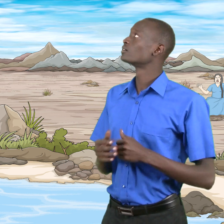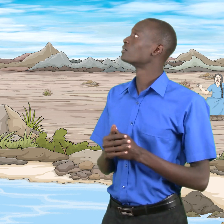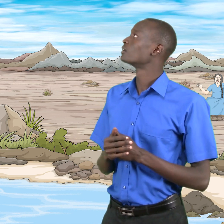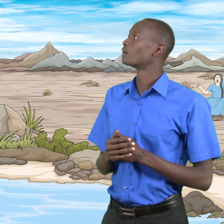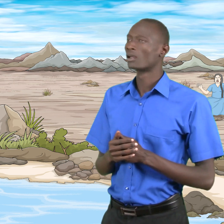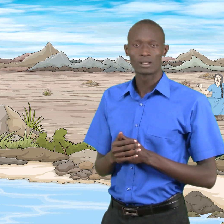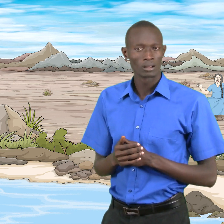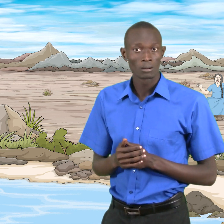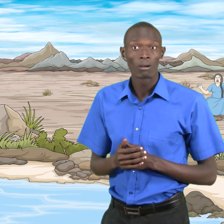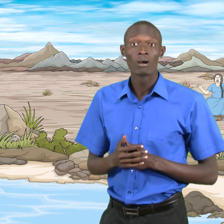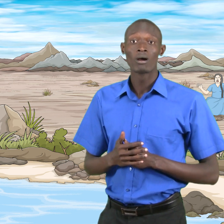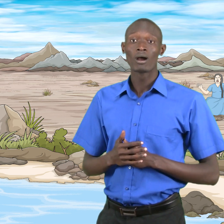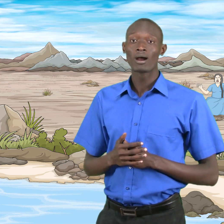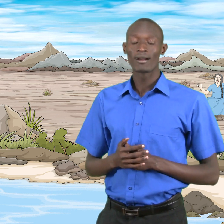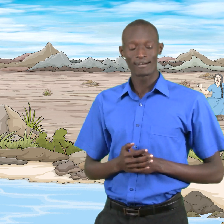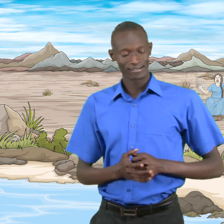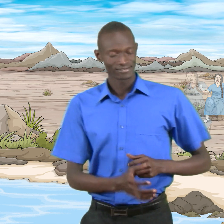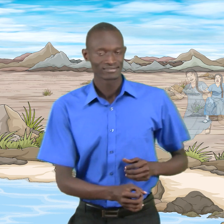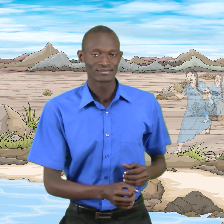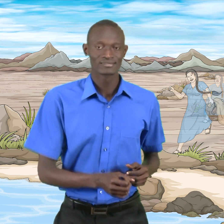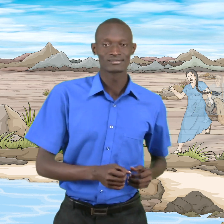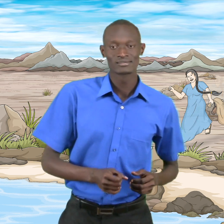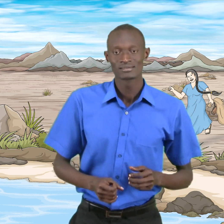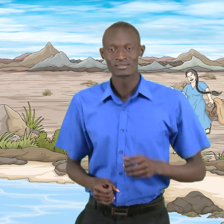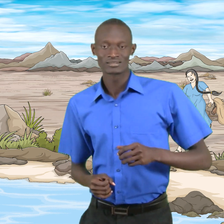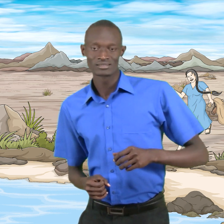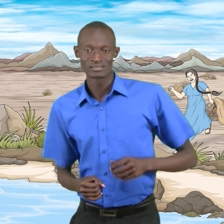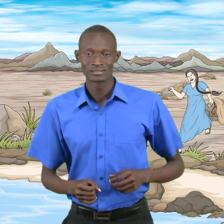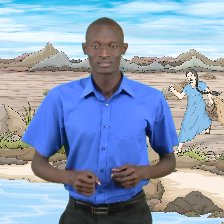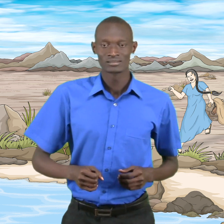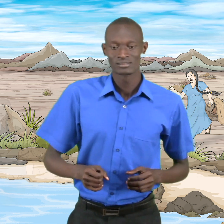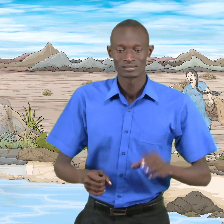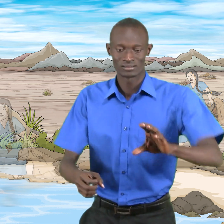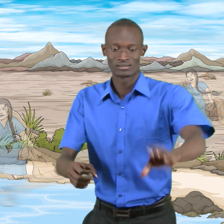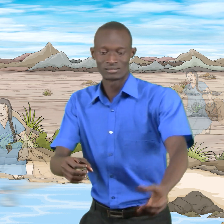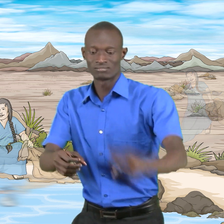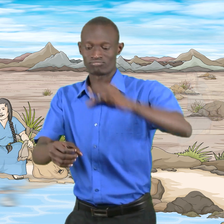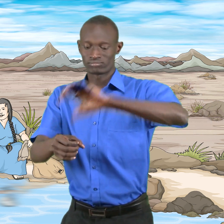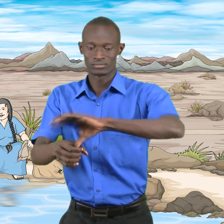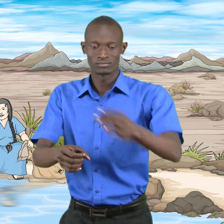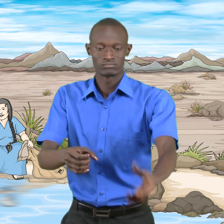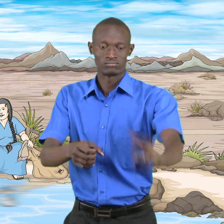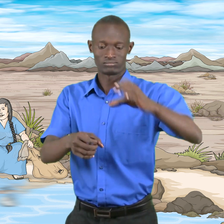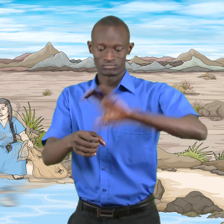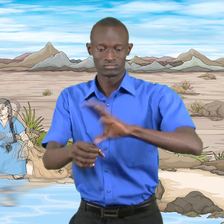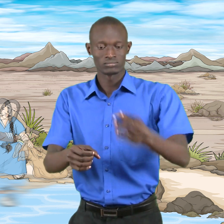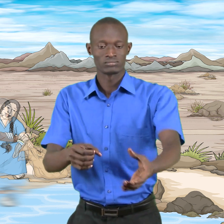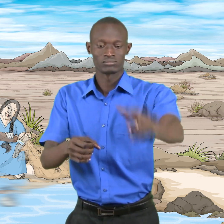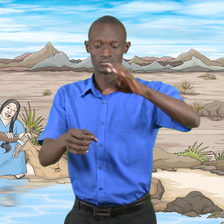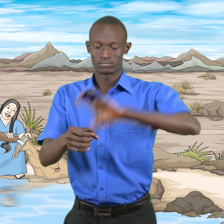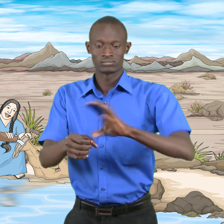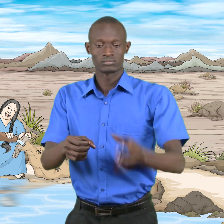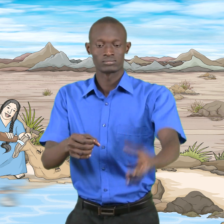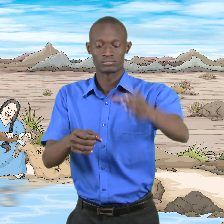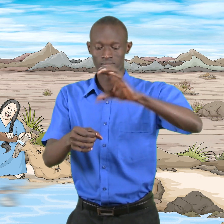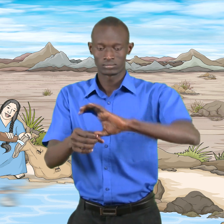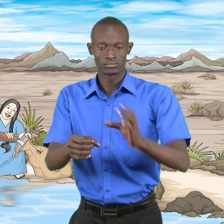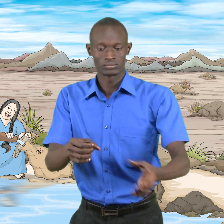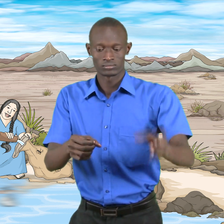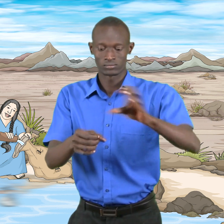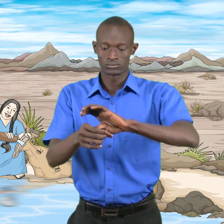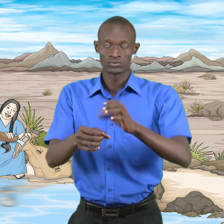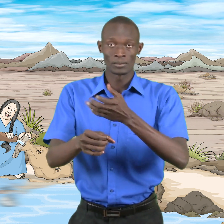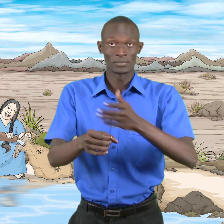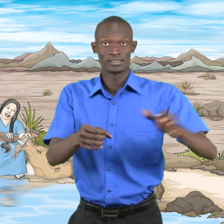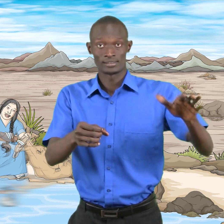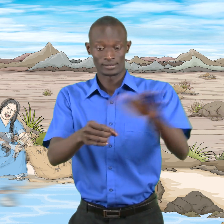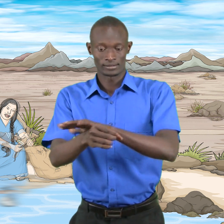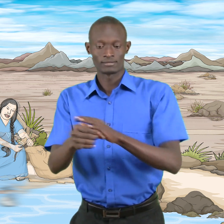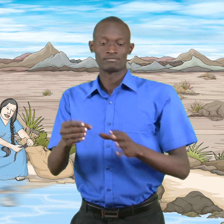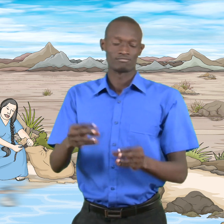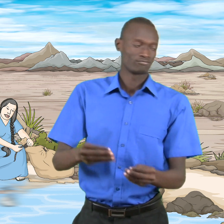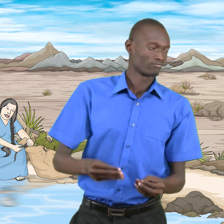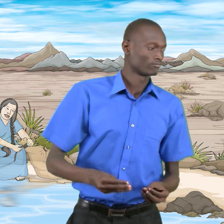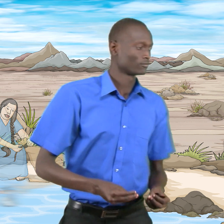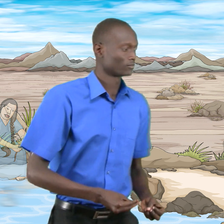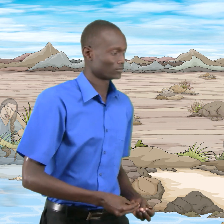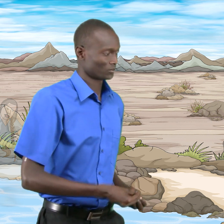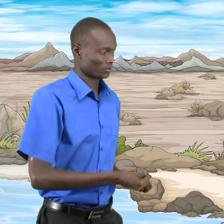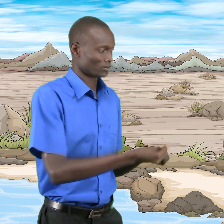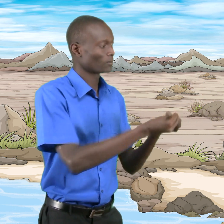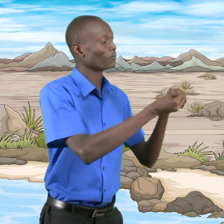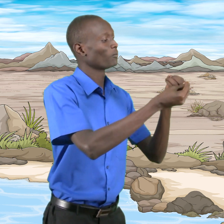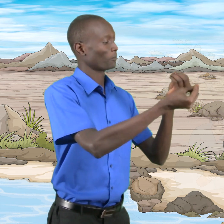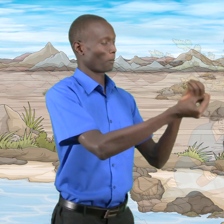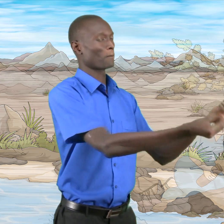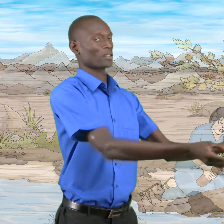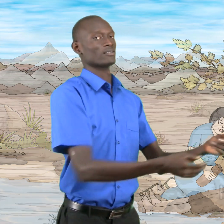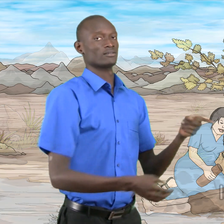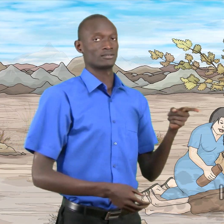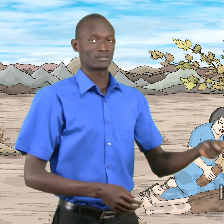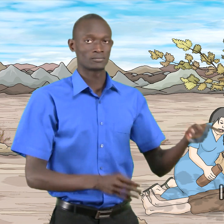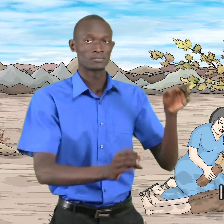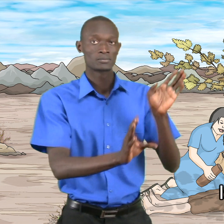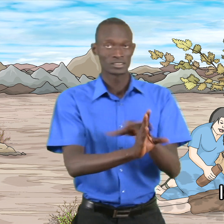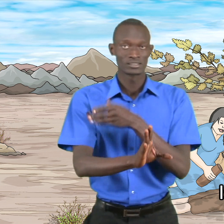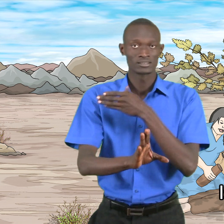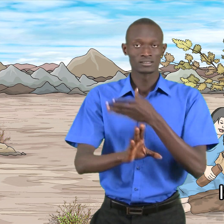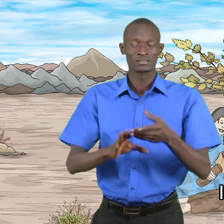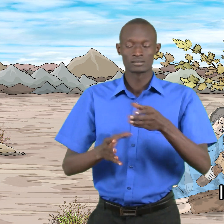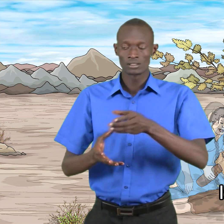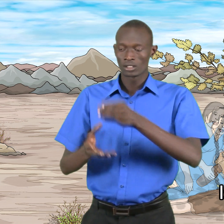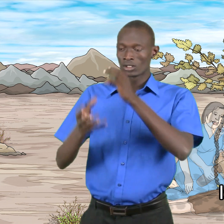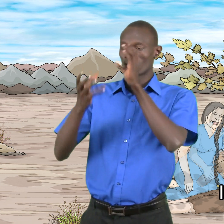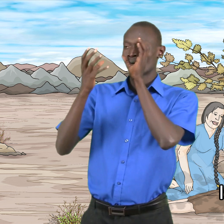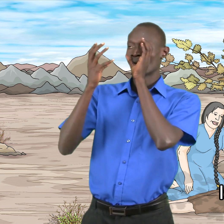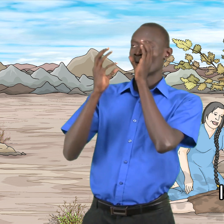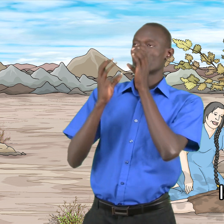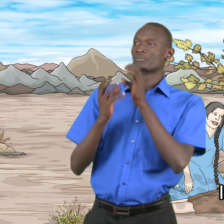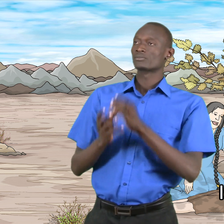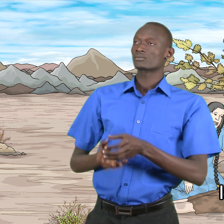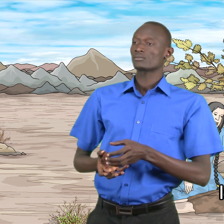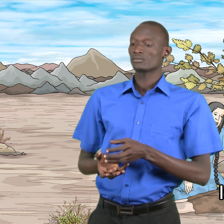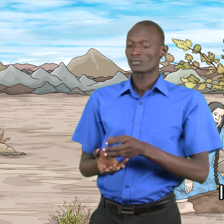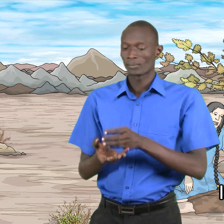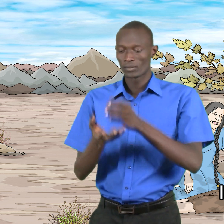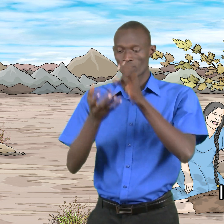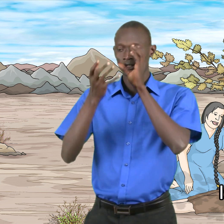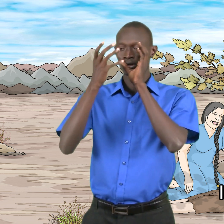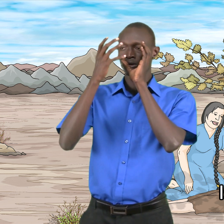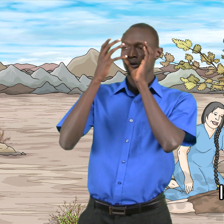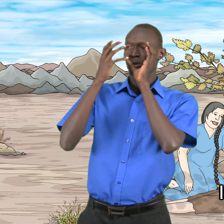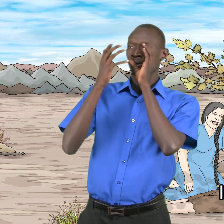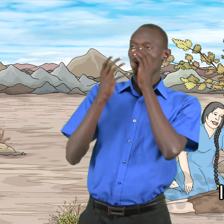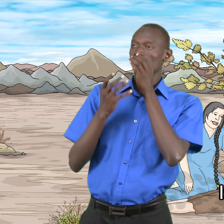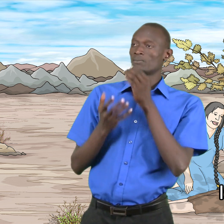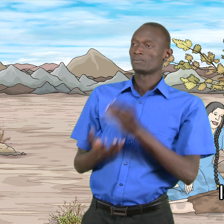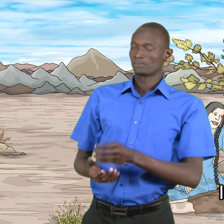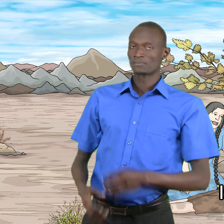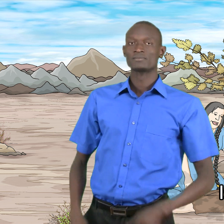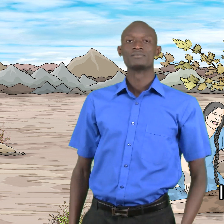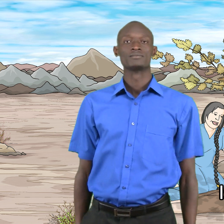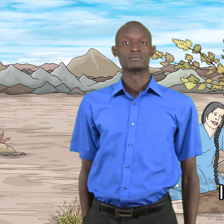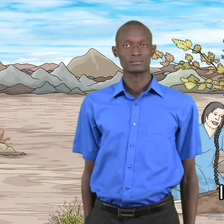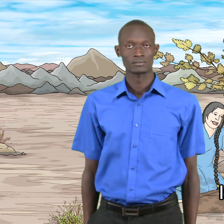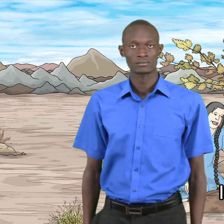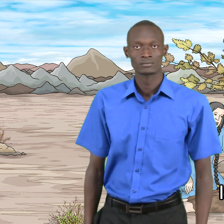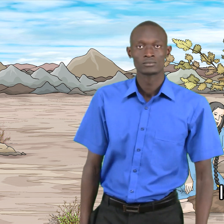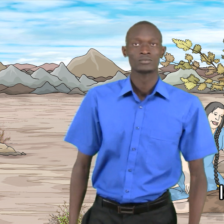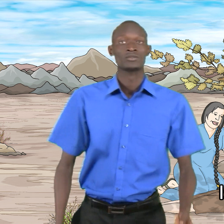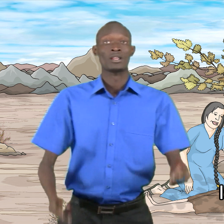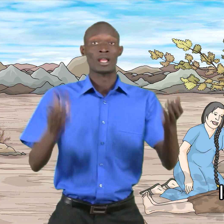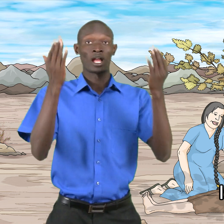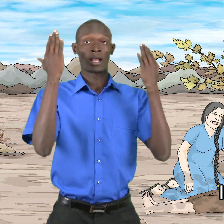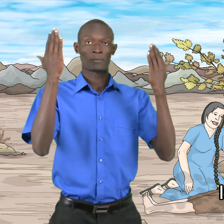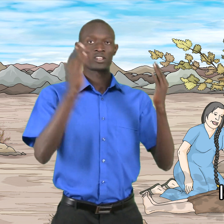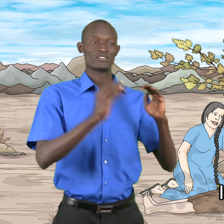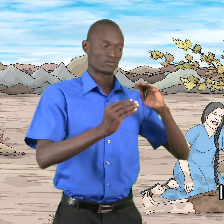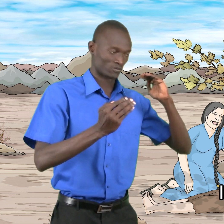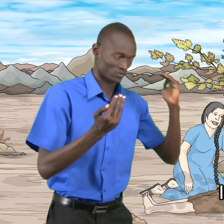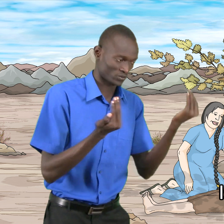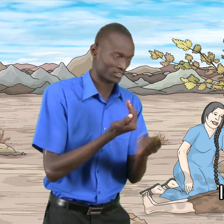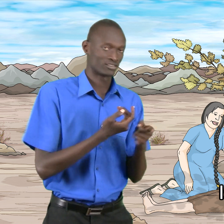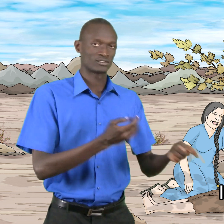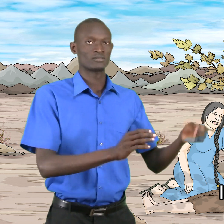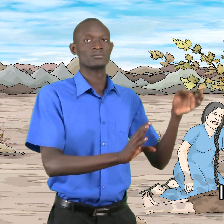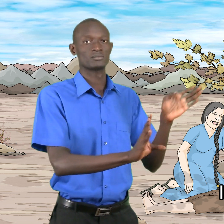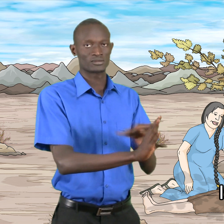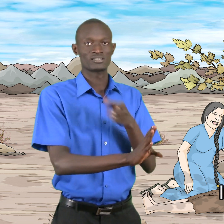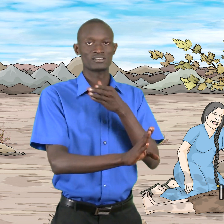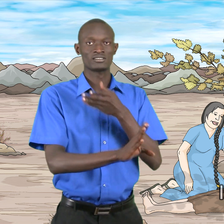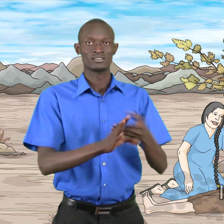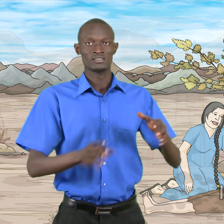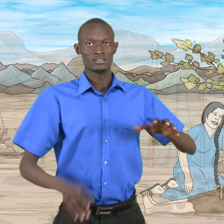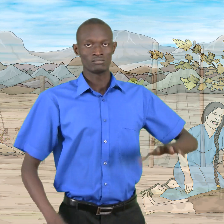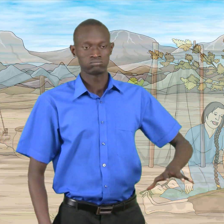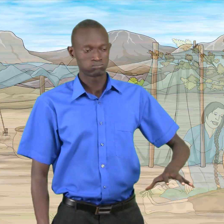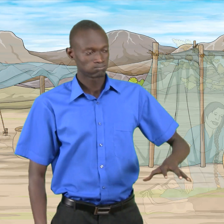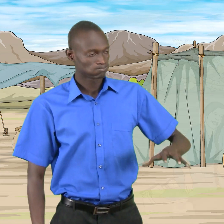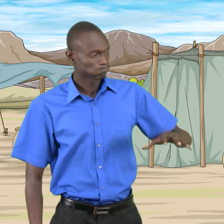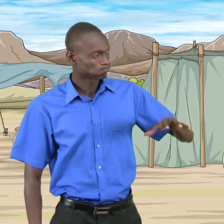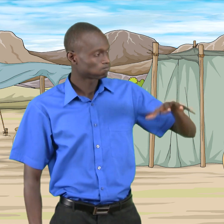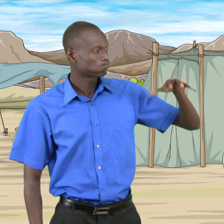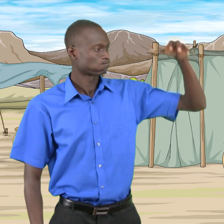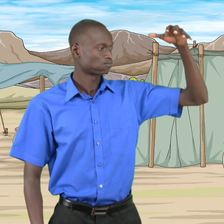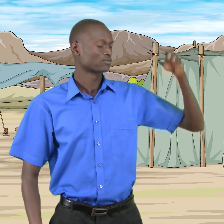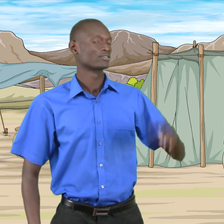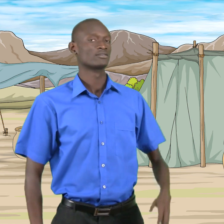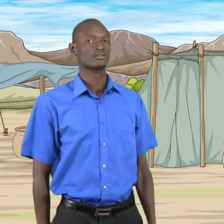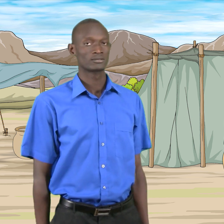So she went and filled the skin with water and gave the boy a drink.